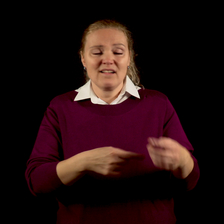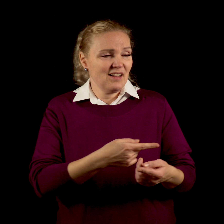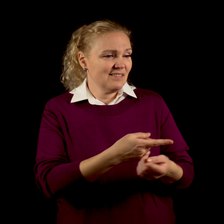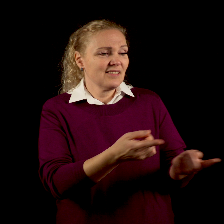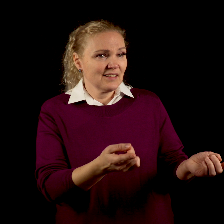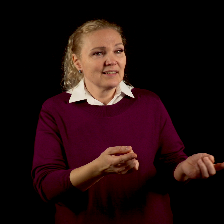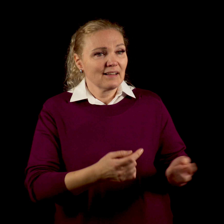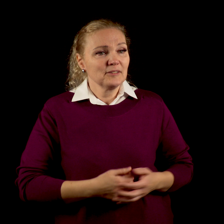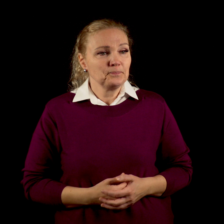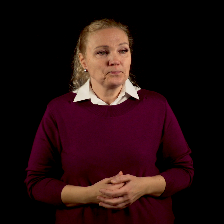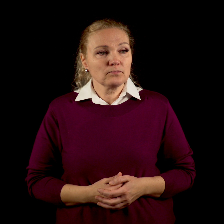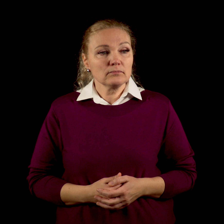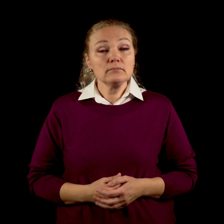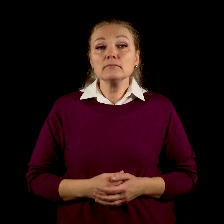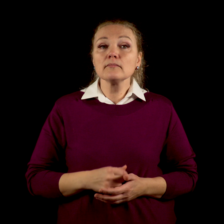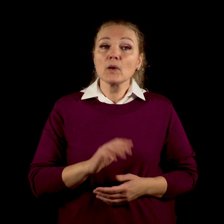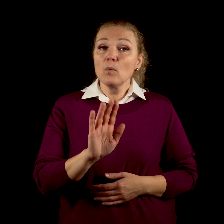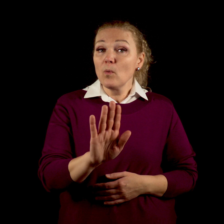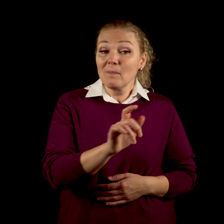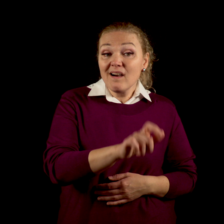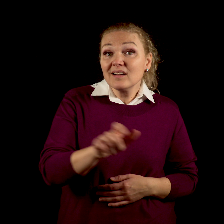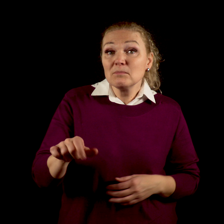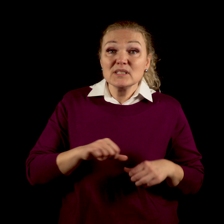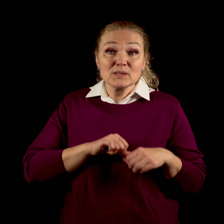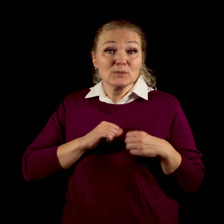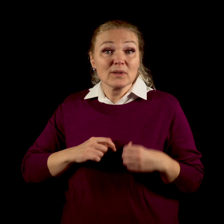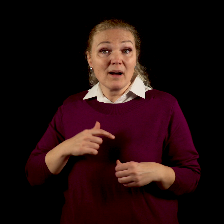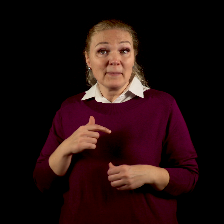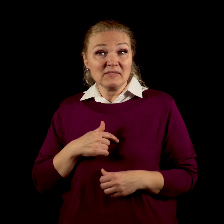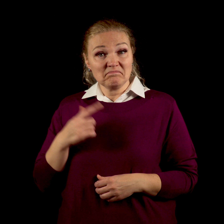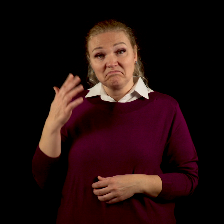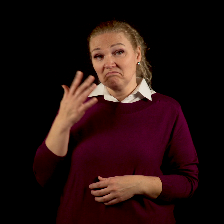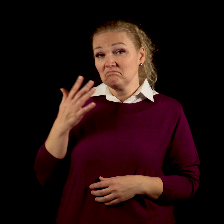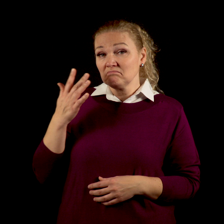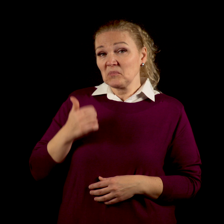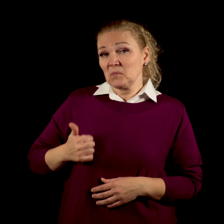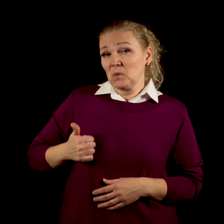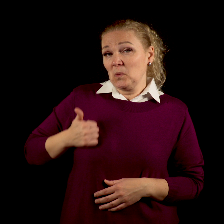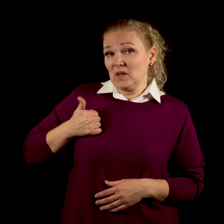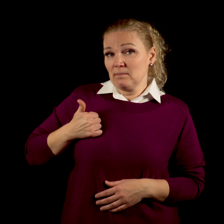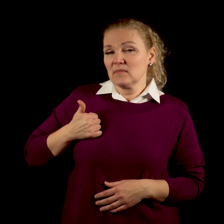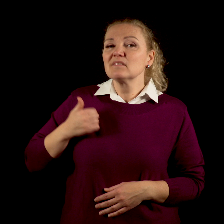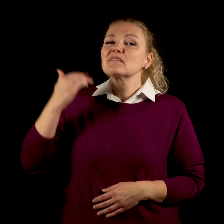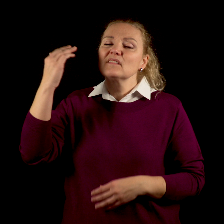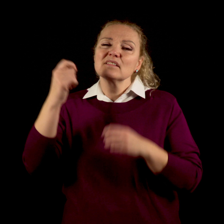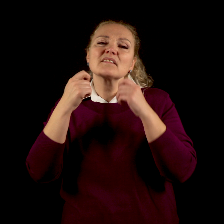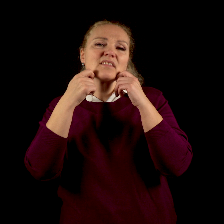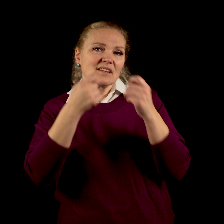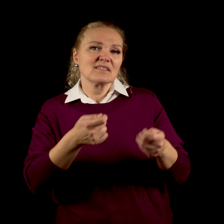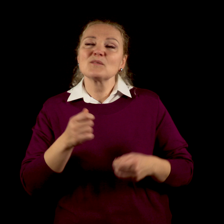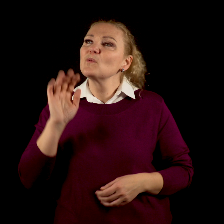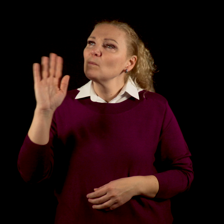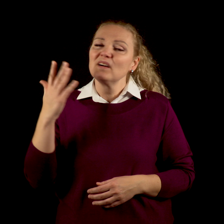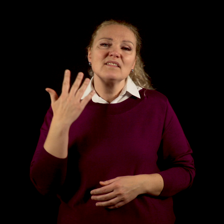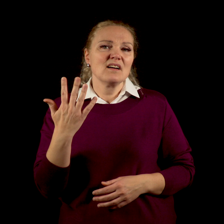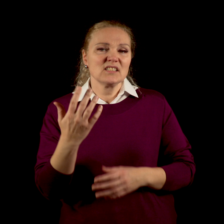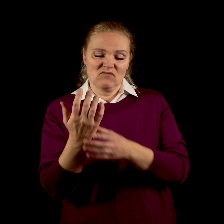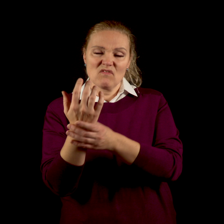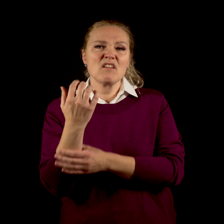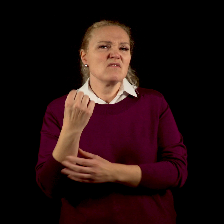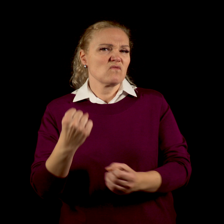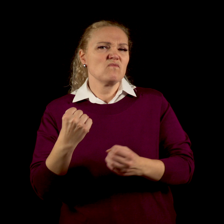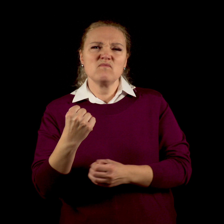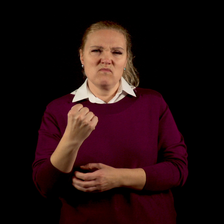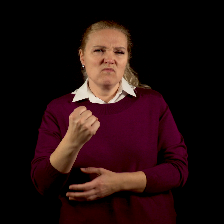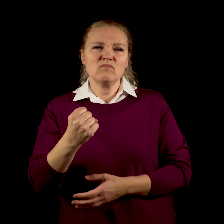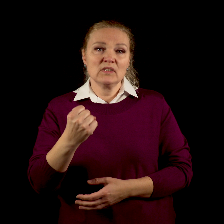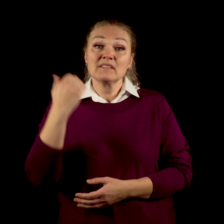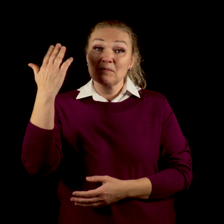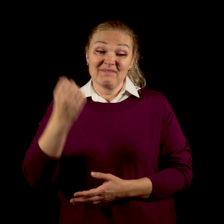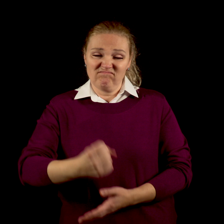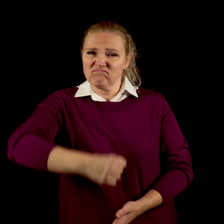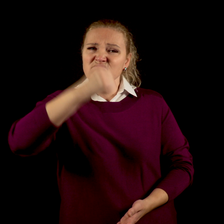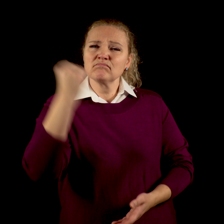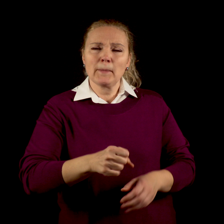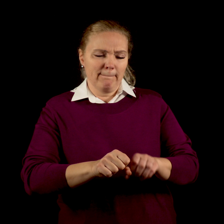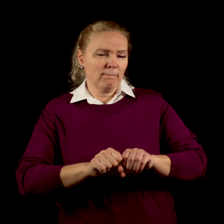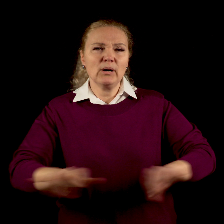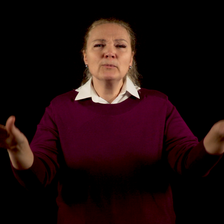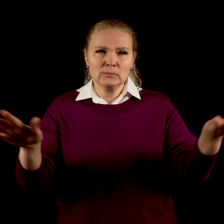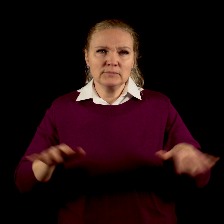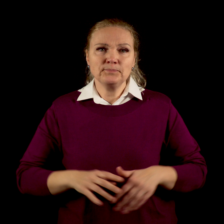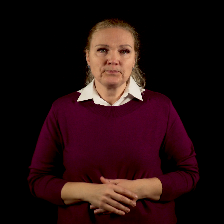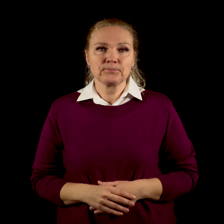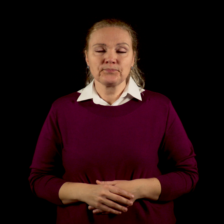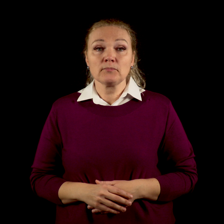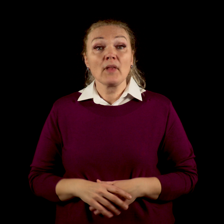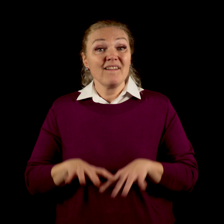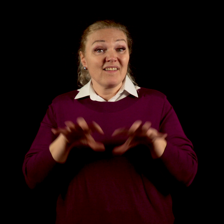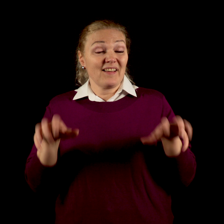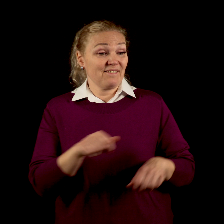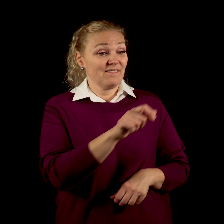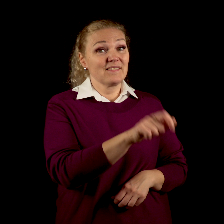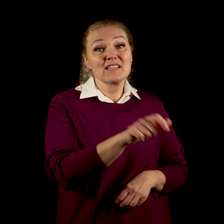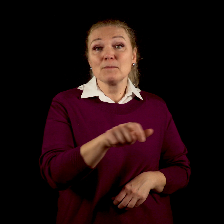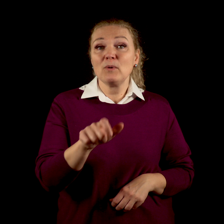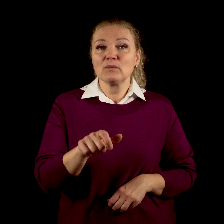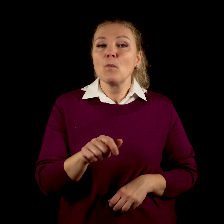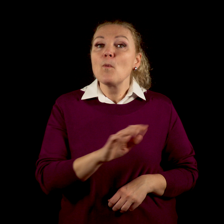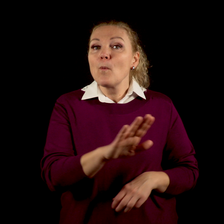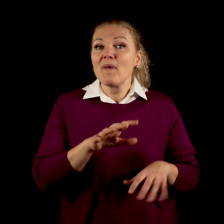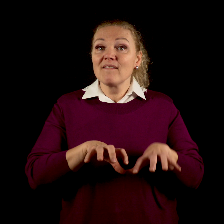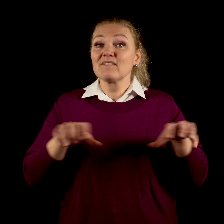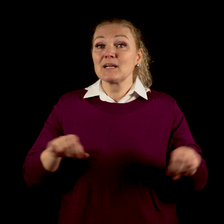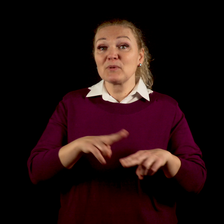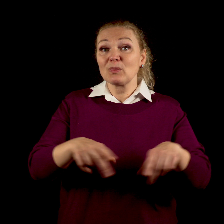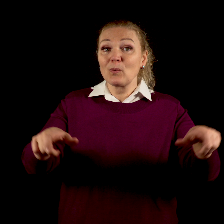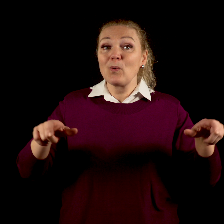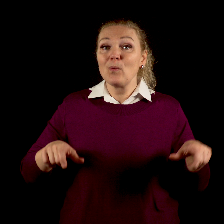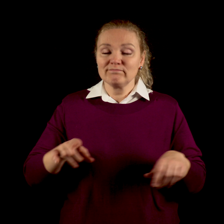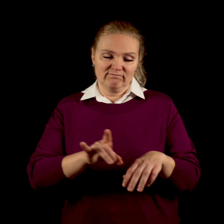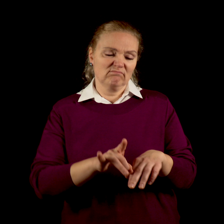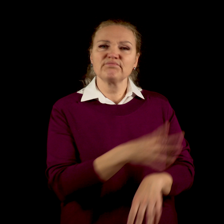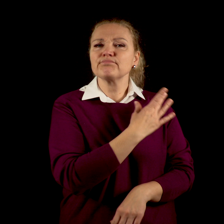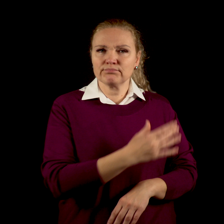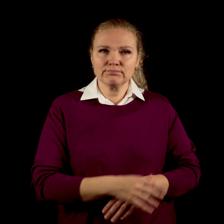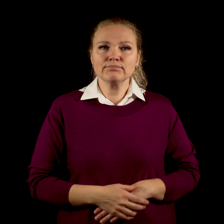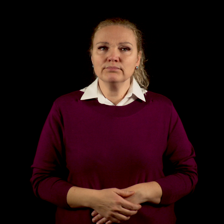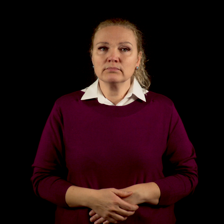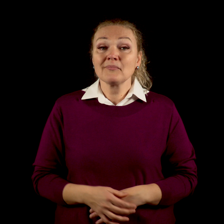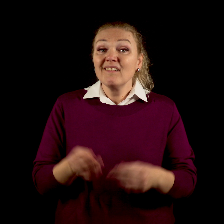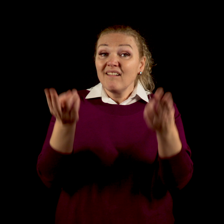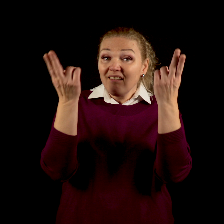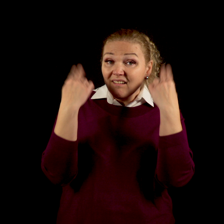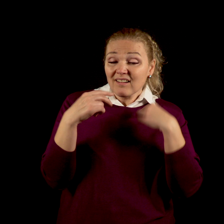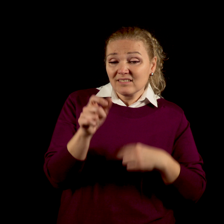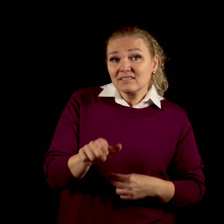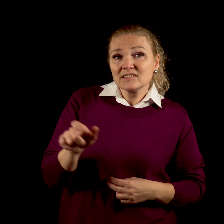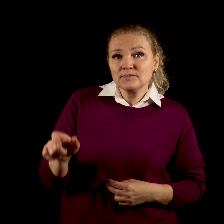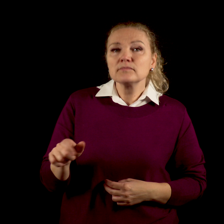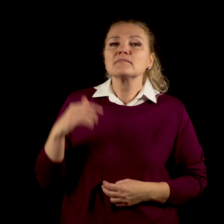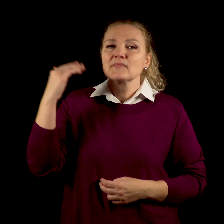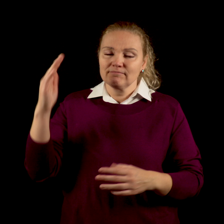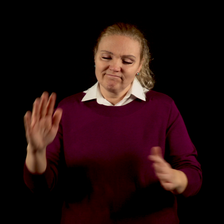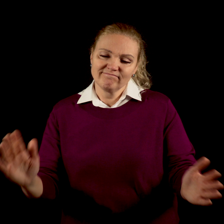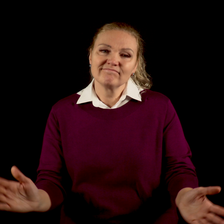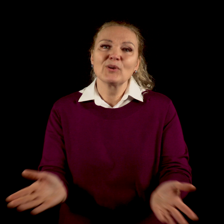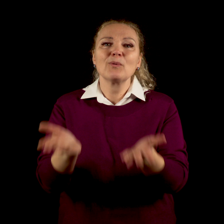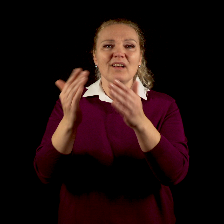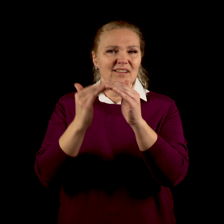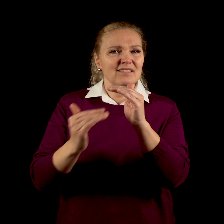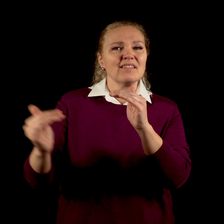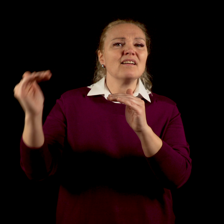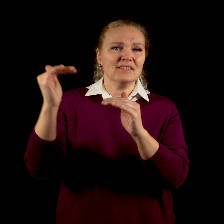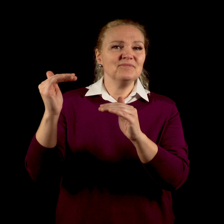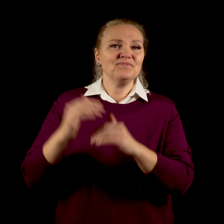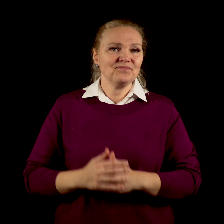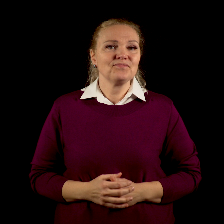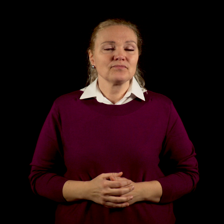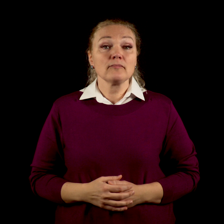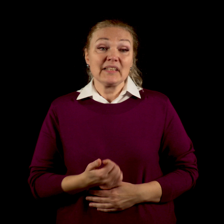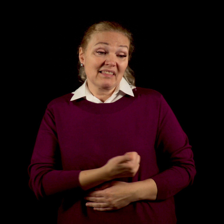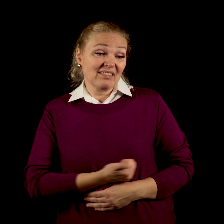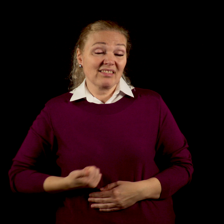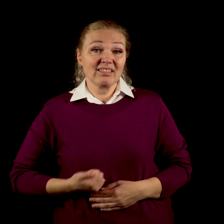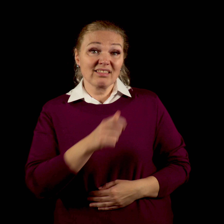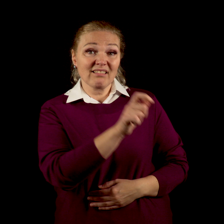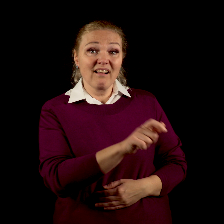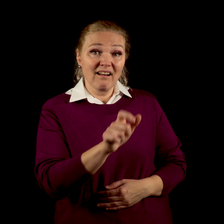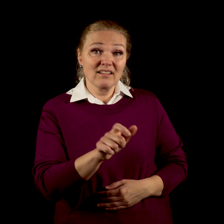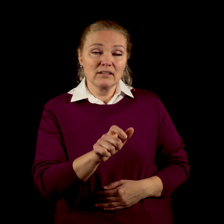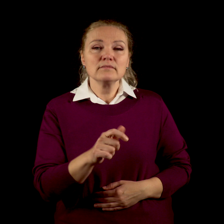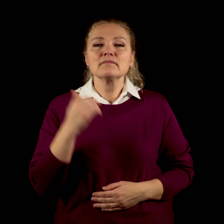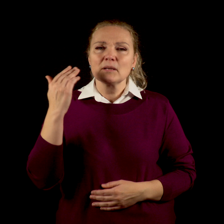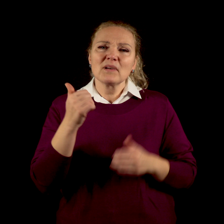He has scattered those who are proud in the thoughts of their hearts. He has brought down rulers from their thrones, but has exalted the humble.